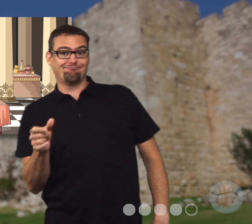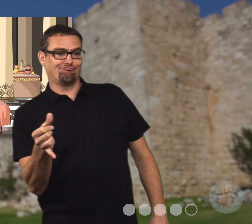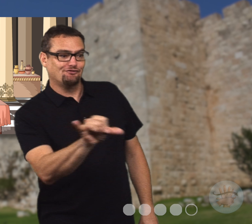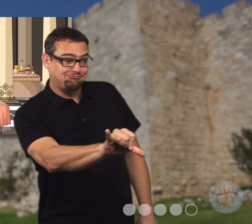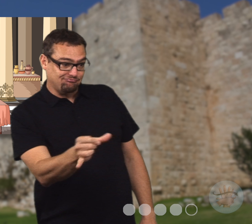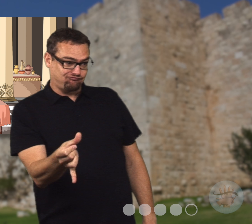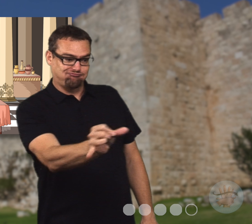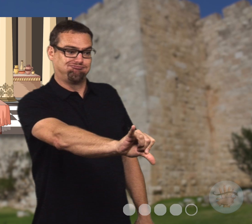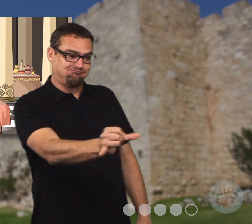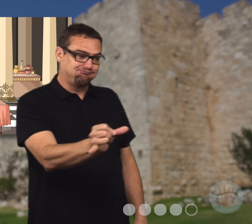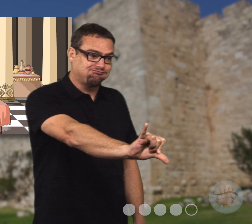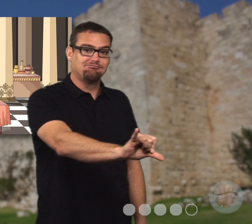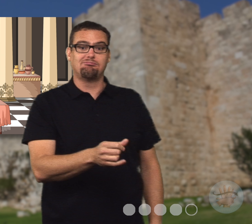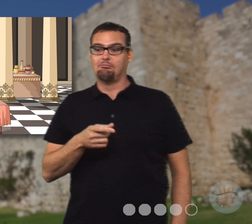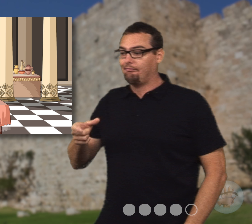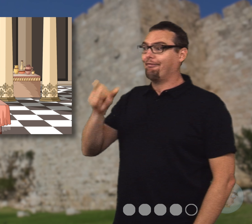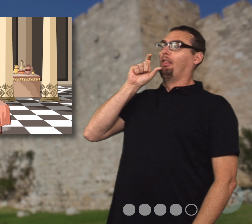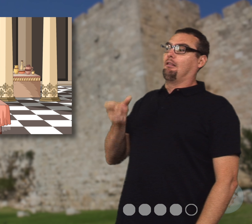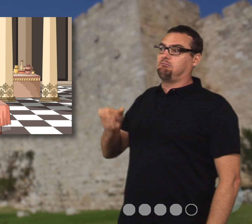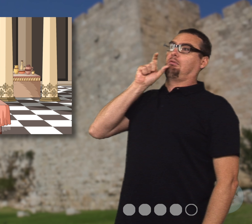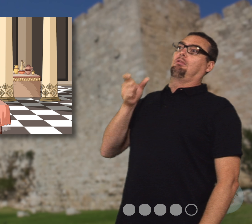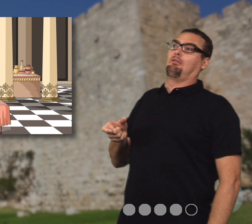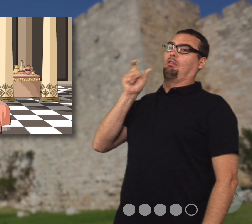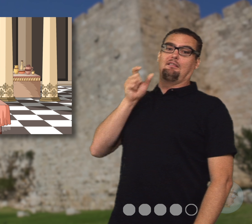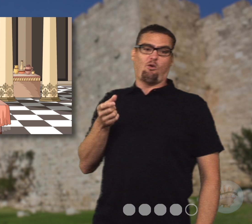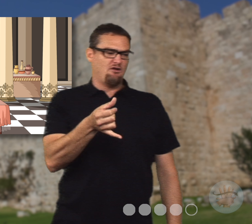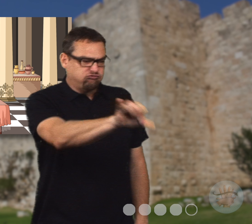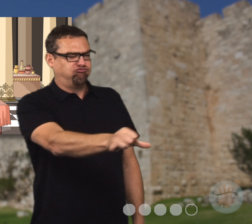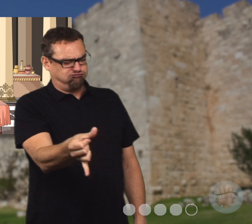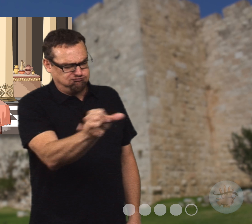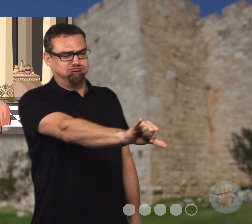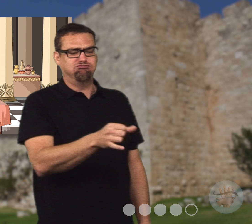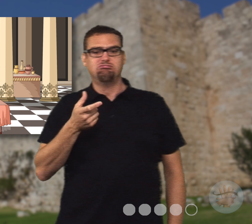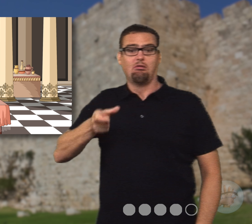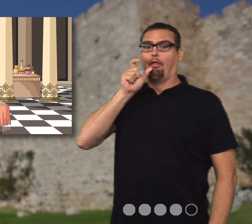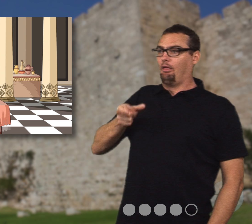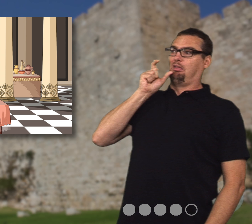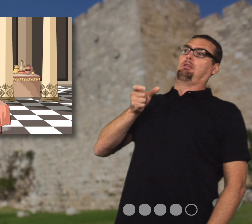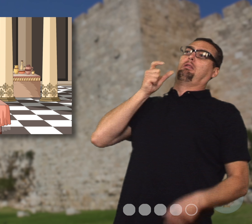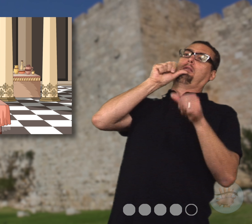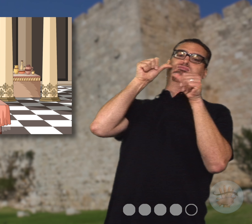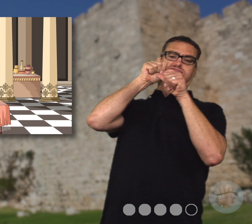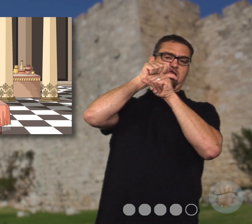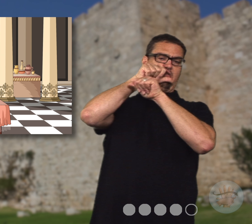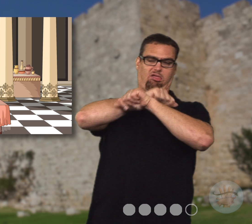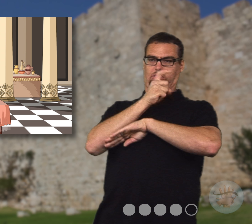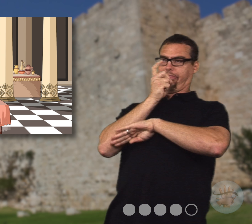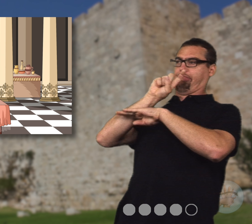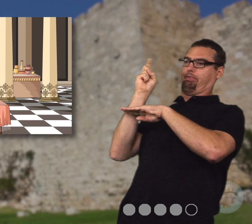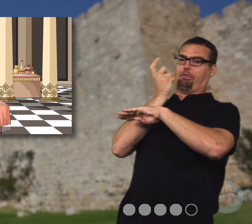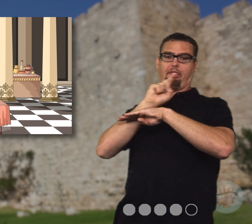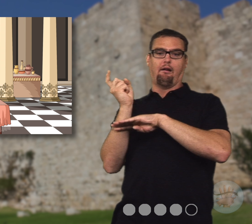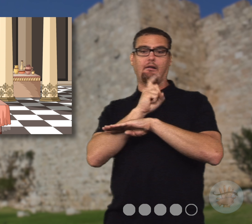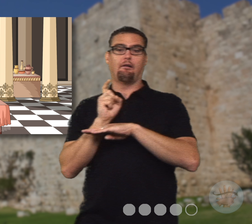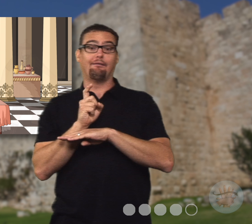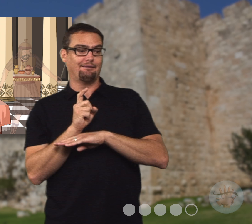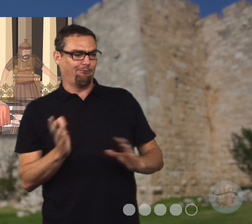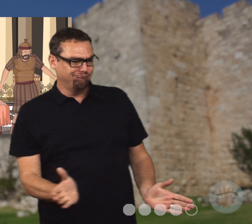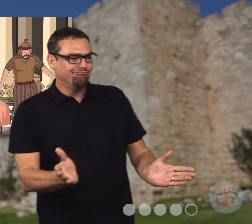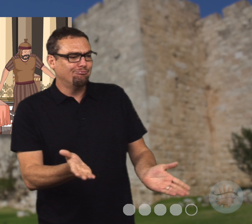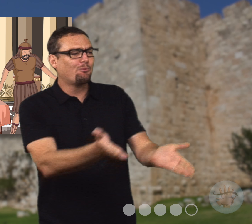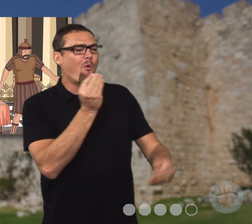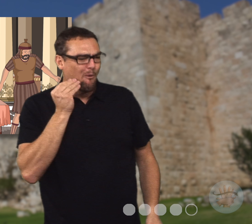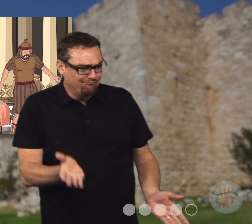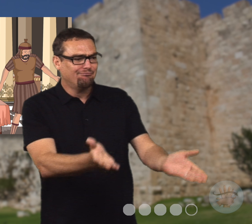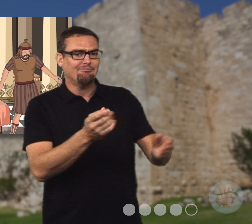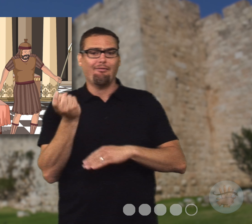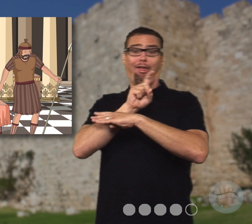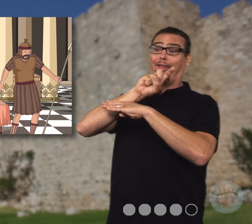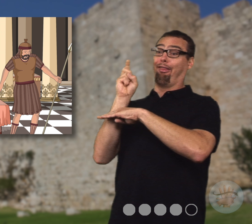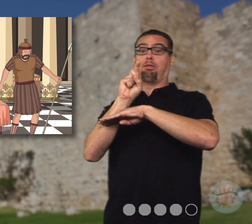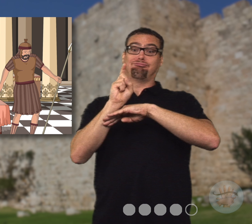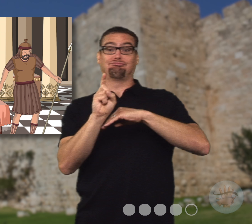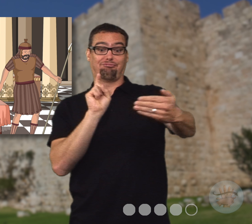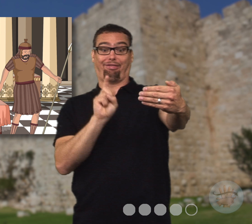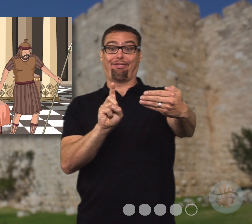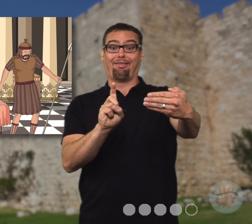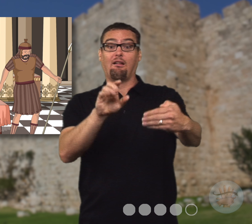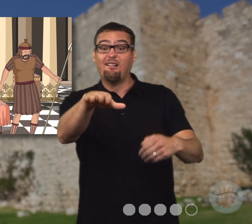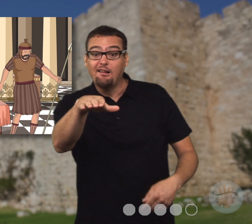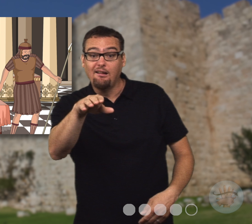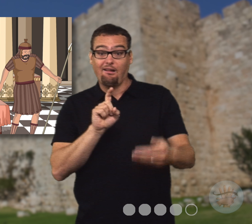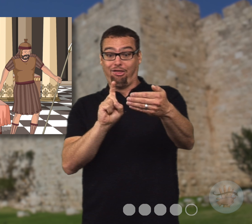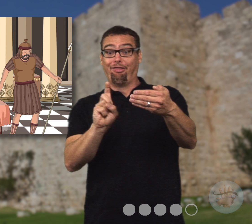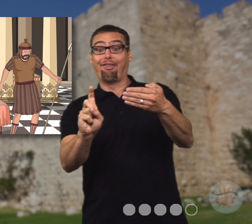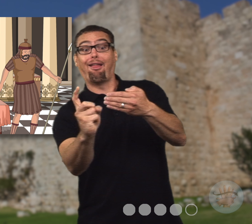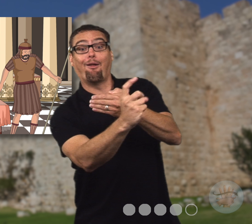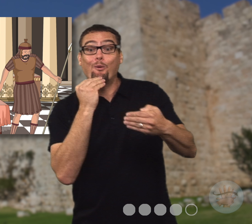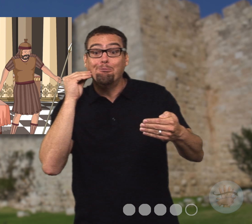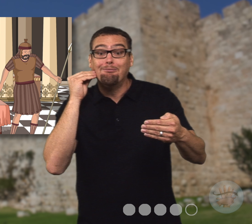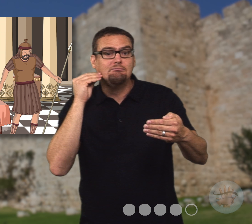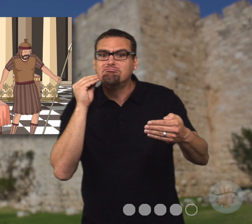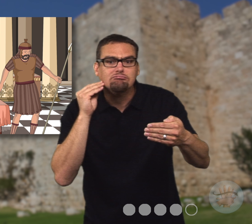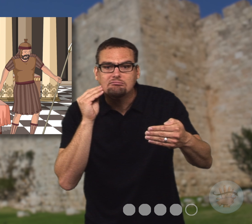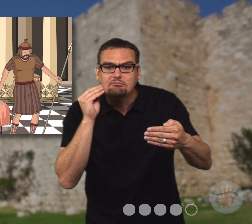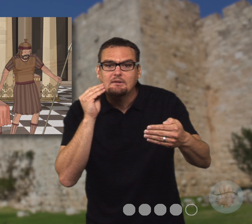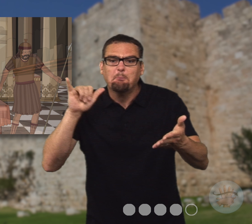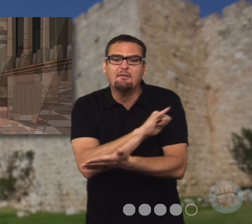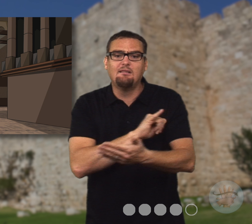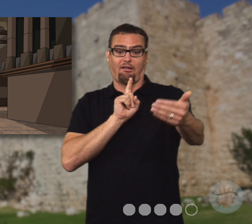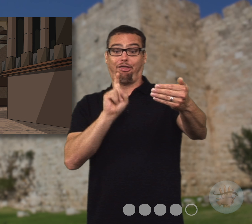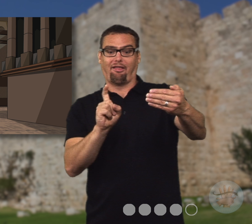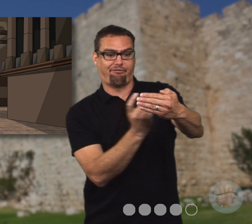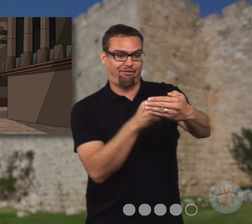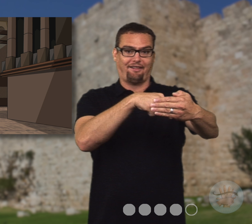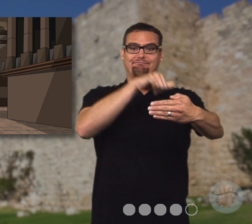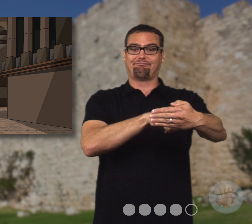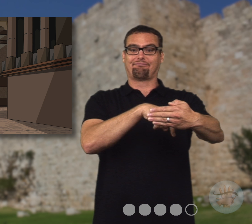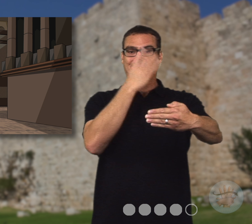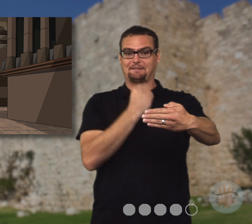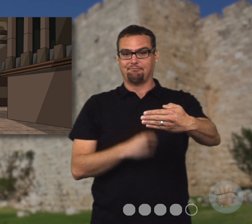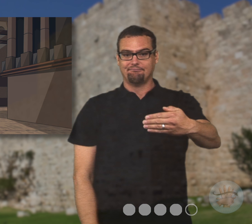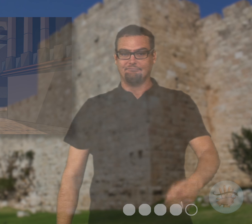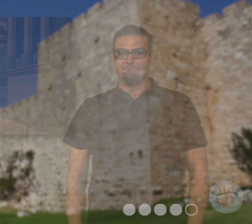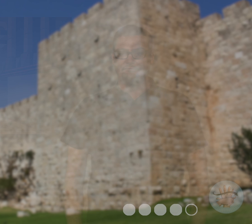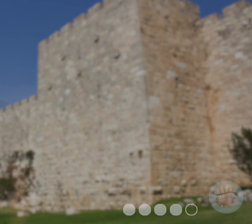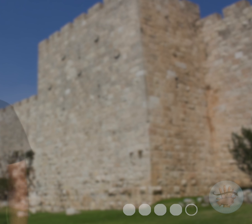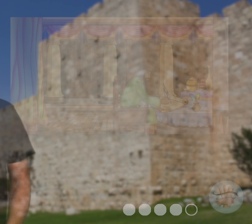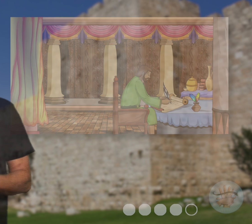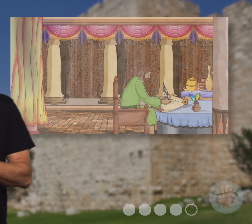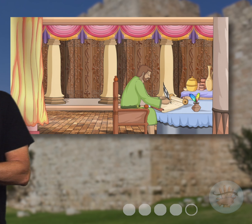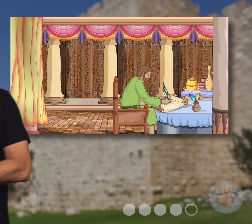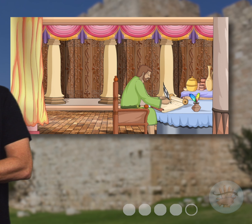And in the evening Uriah went out to lie down on his cot with his master’s servants, but he did not go home.